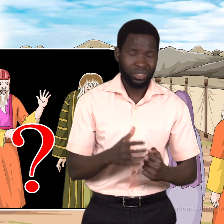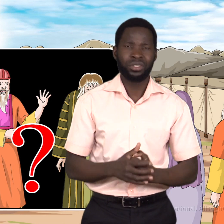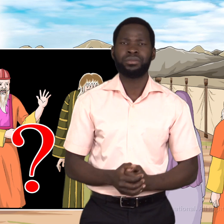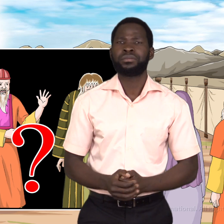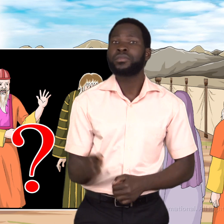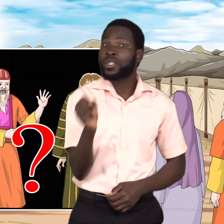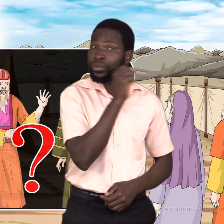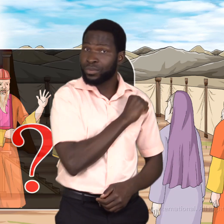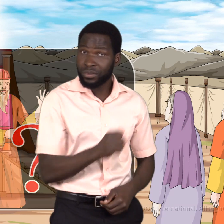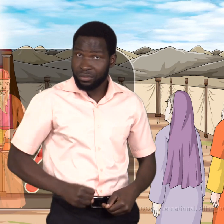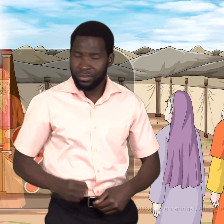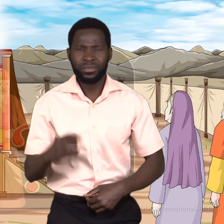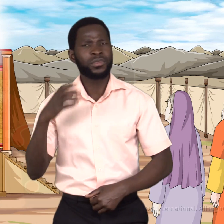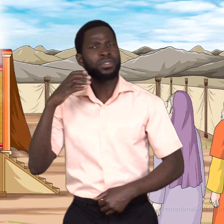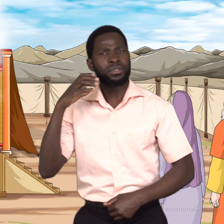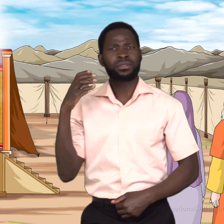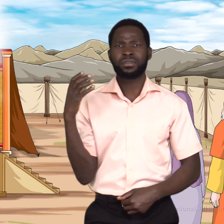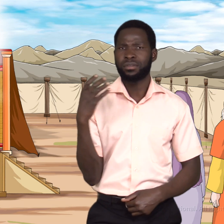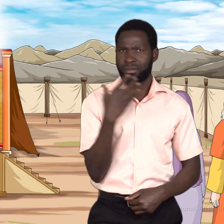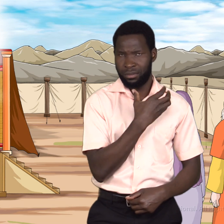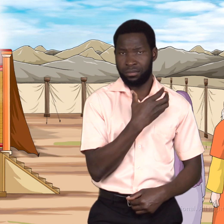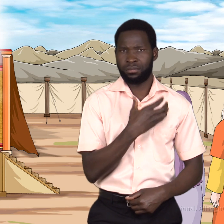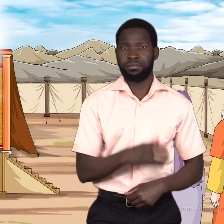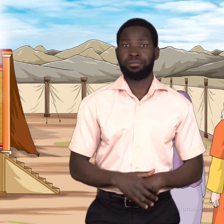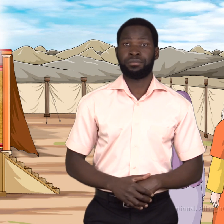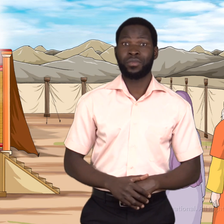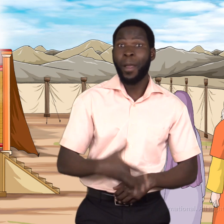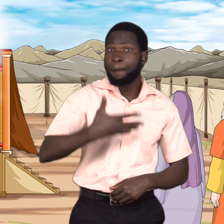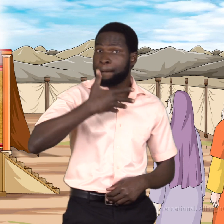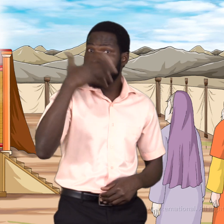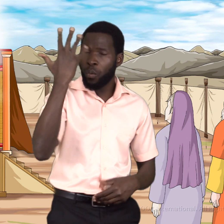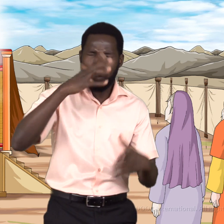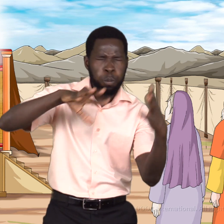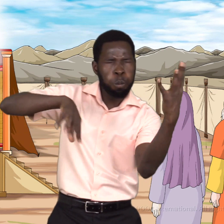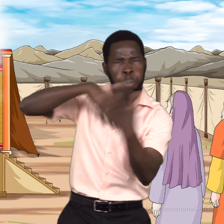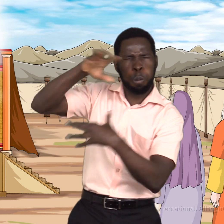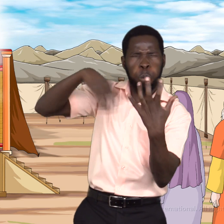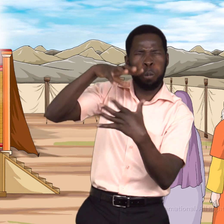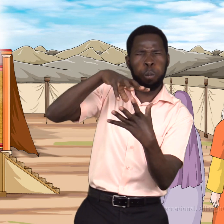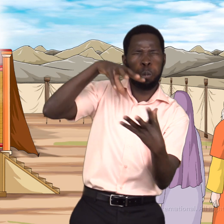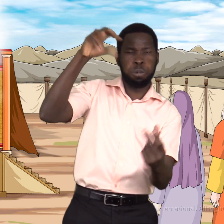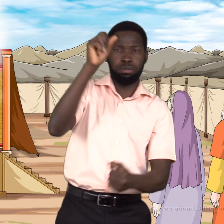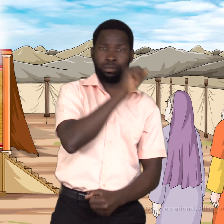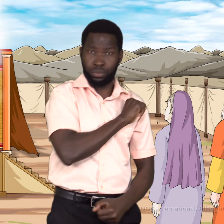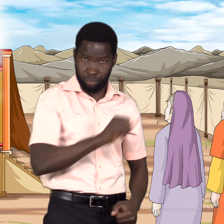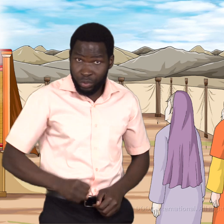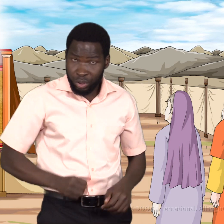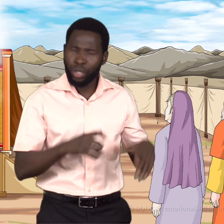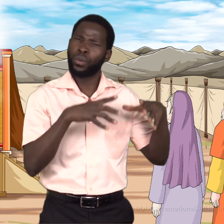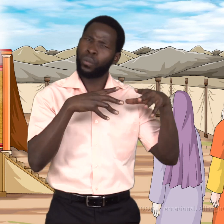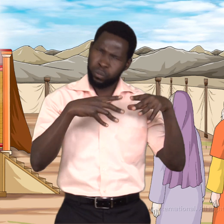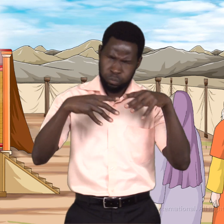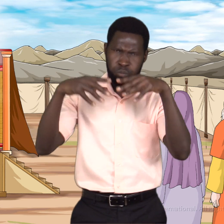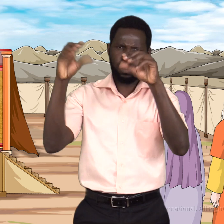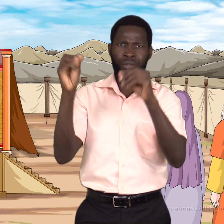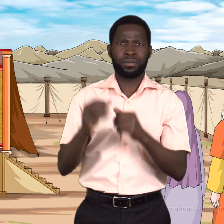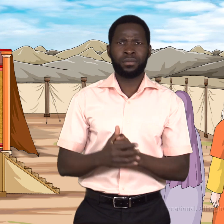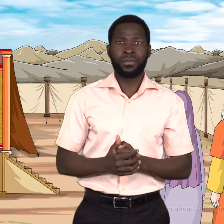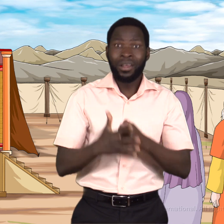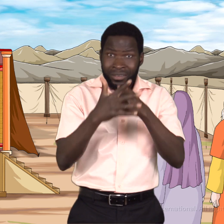So the anger of the LORD burned against them, and He departed.